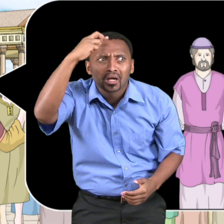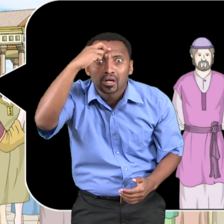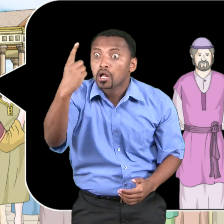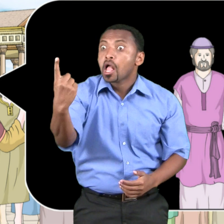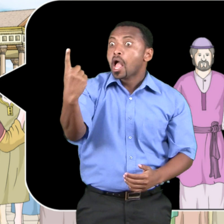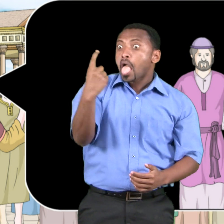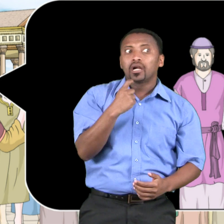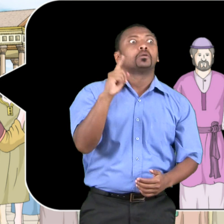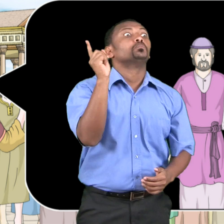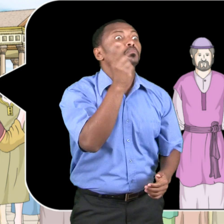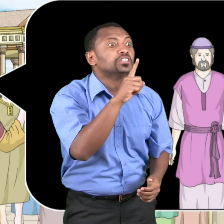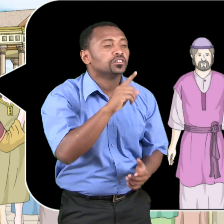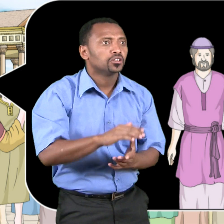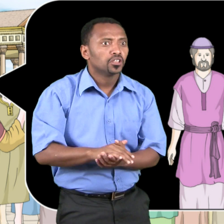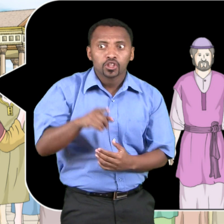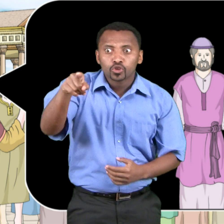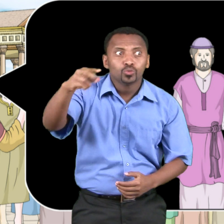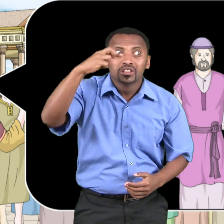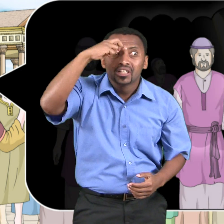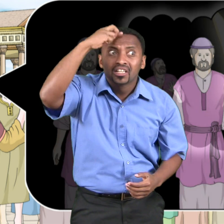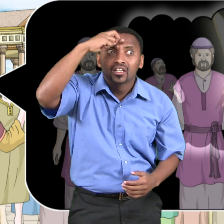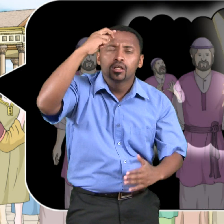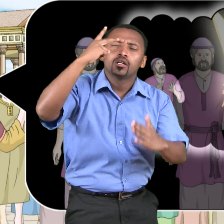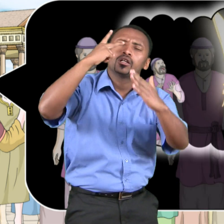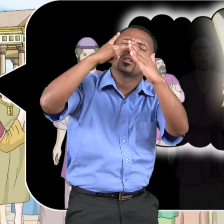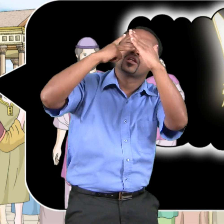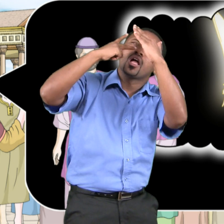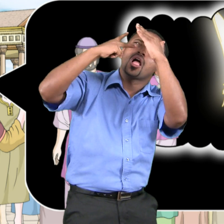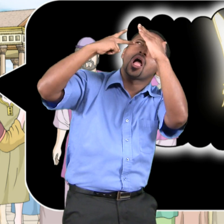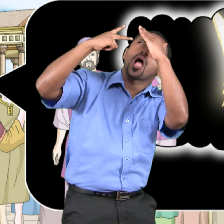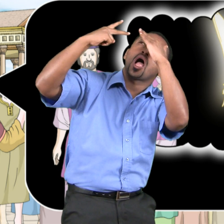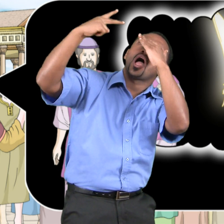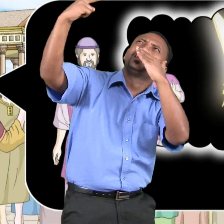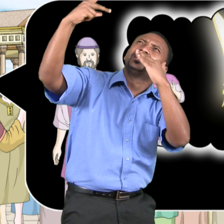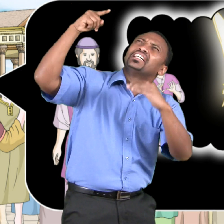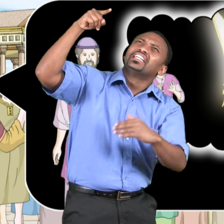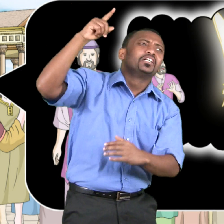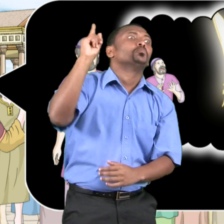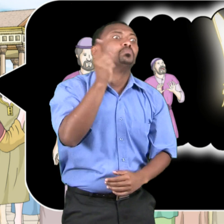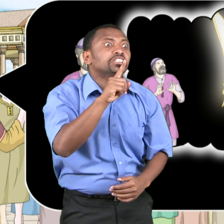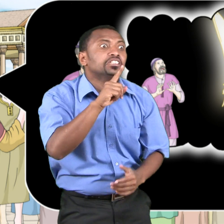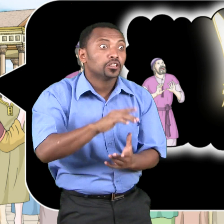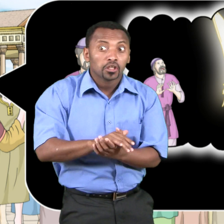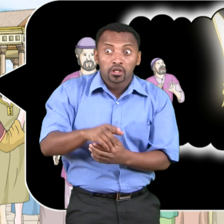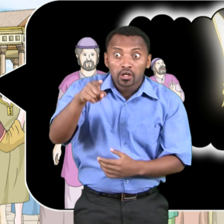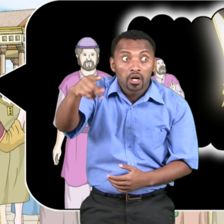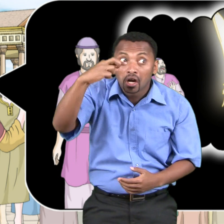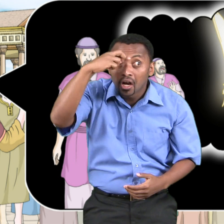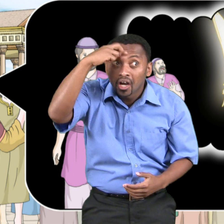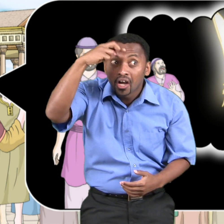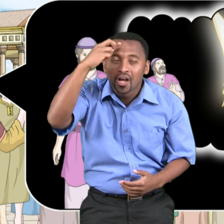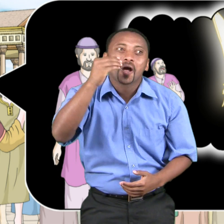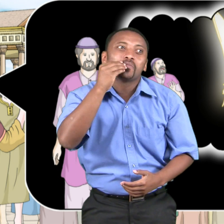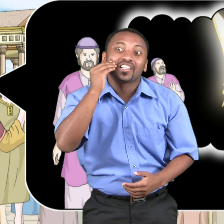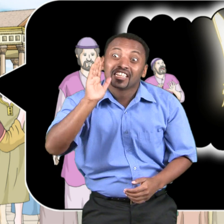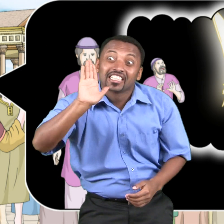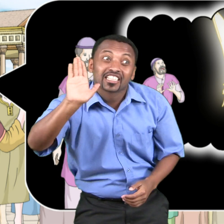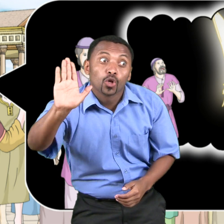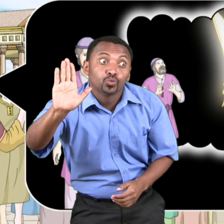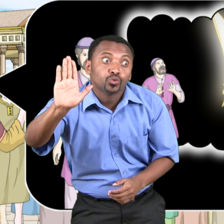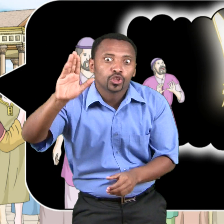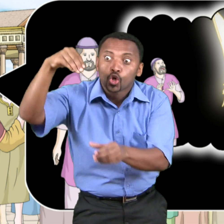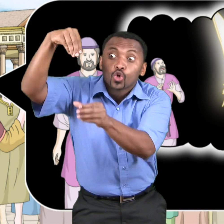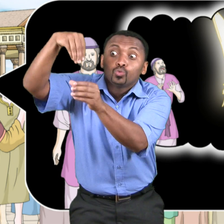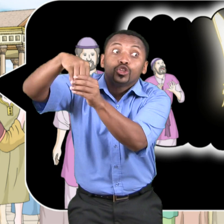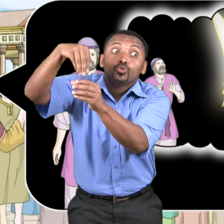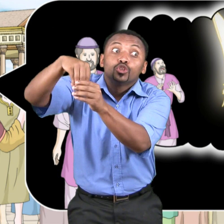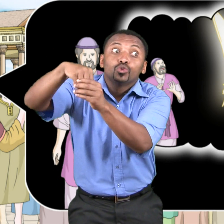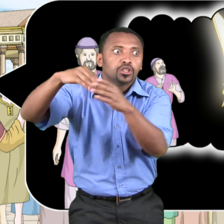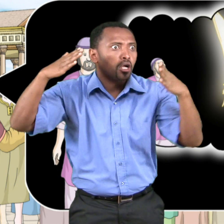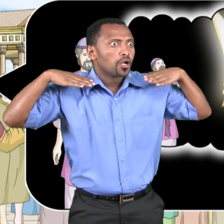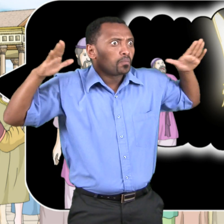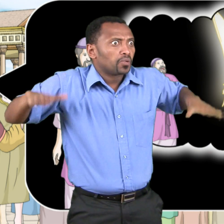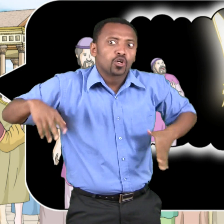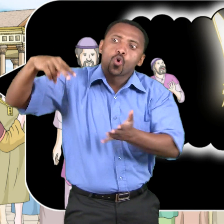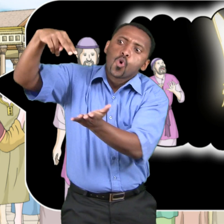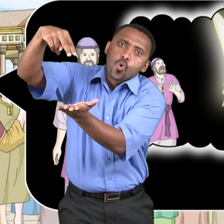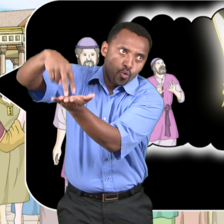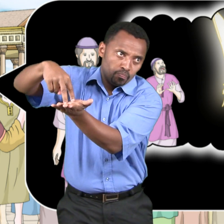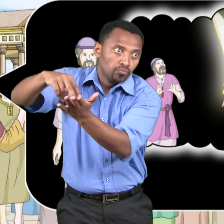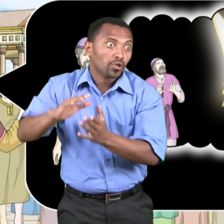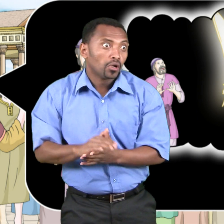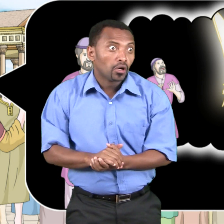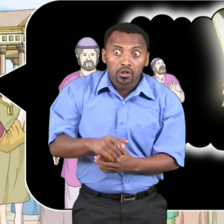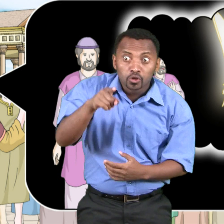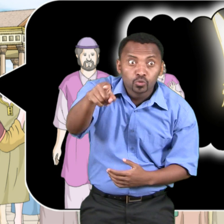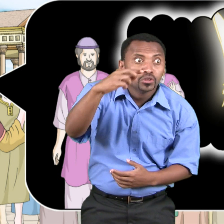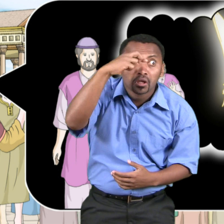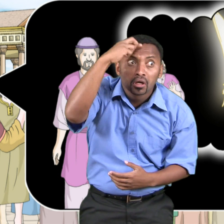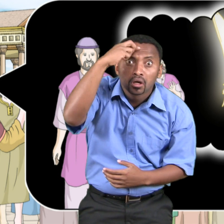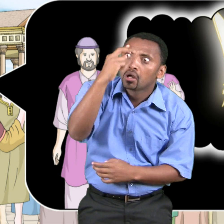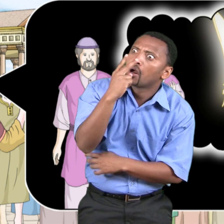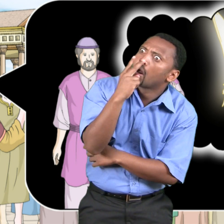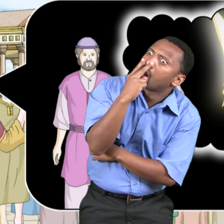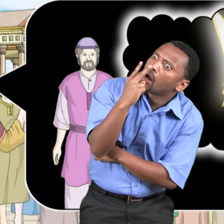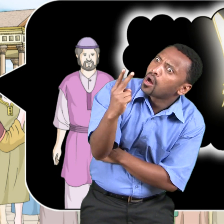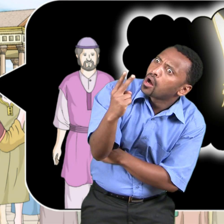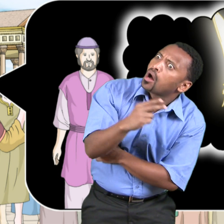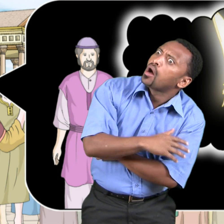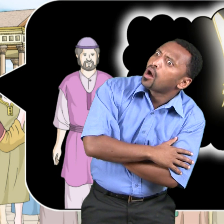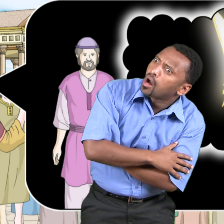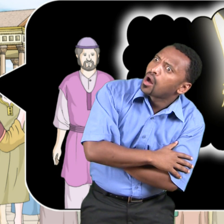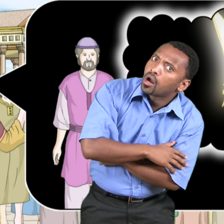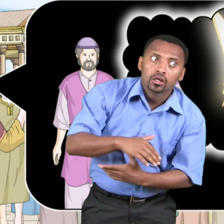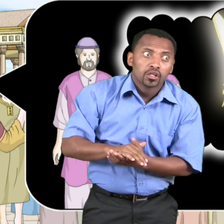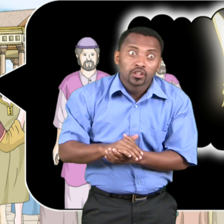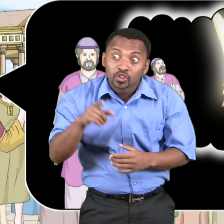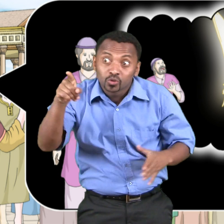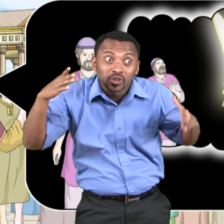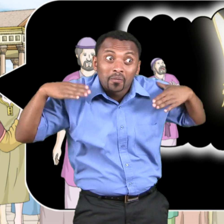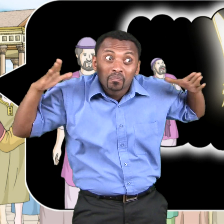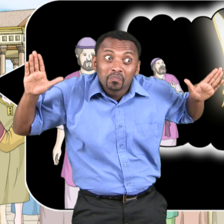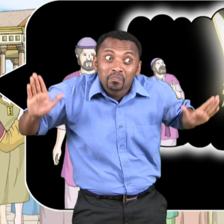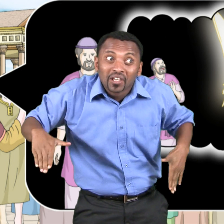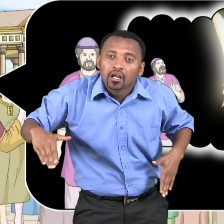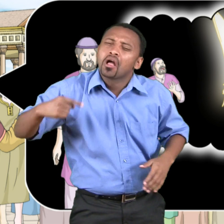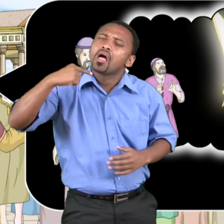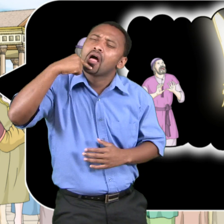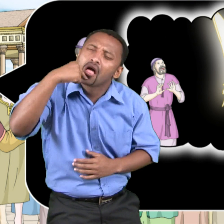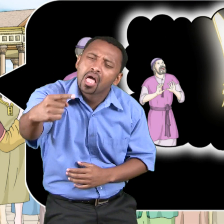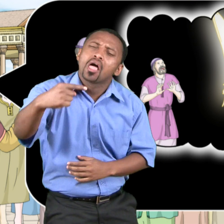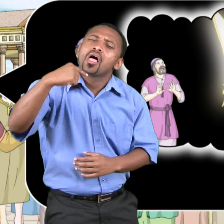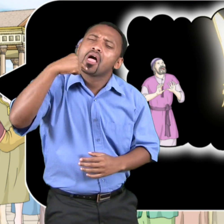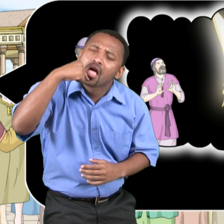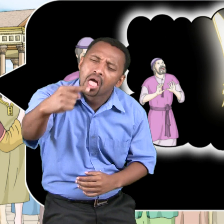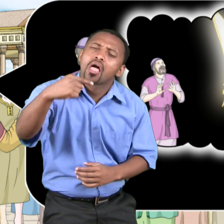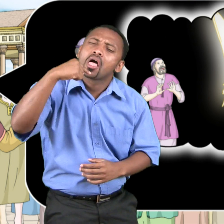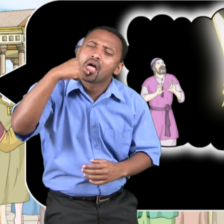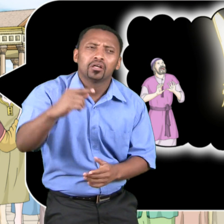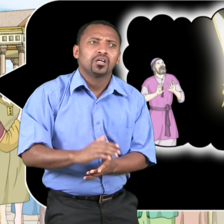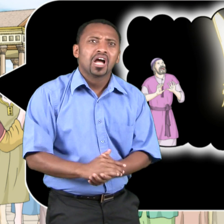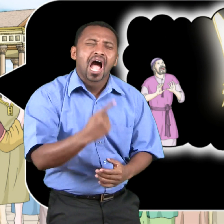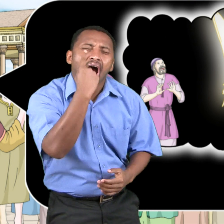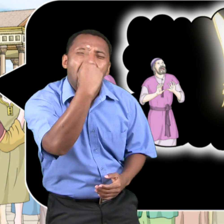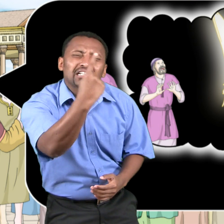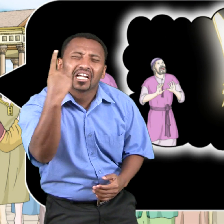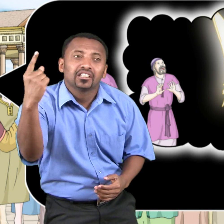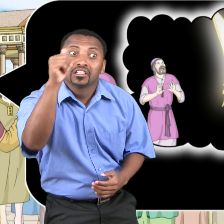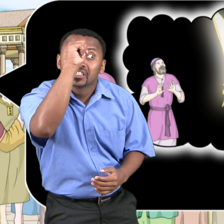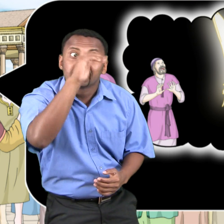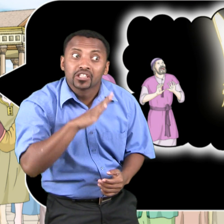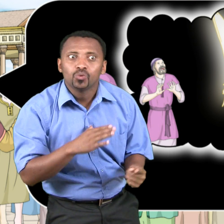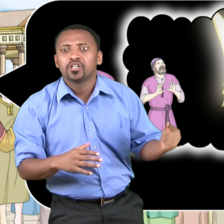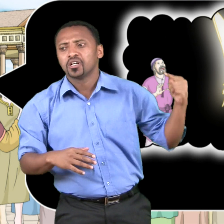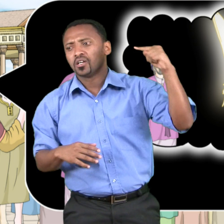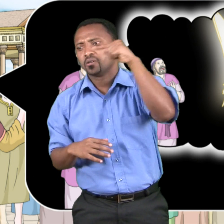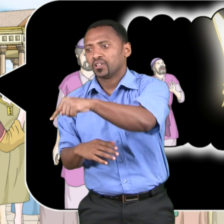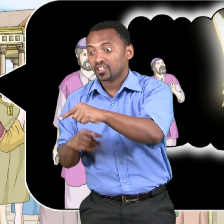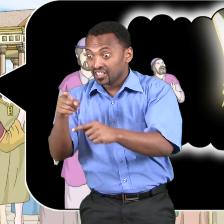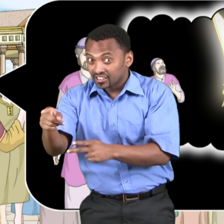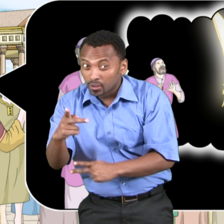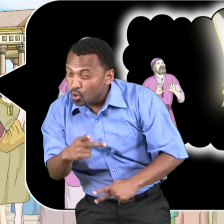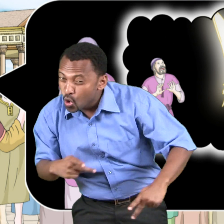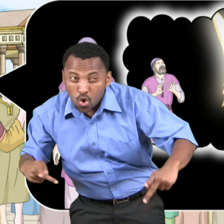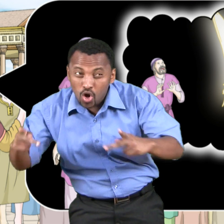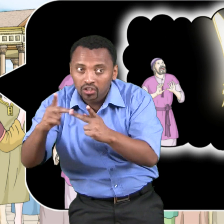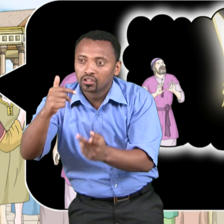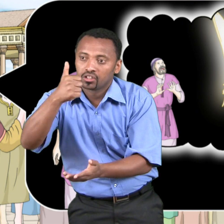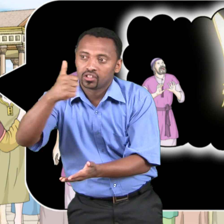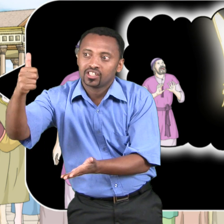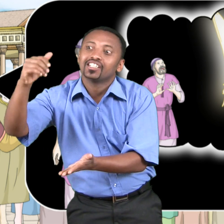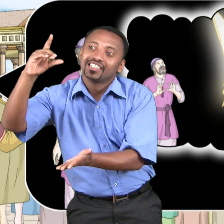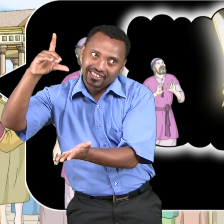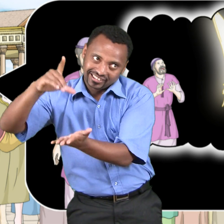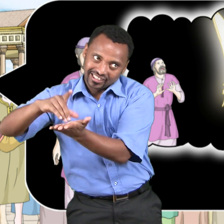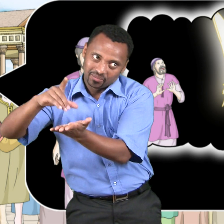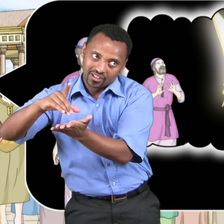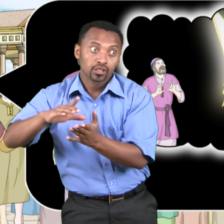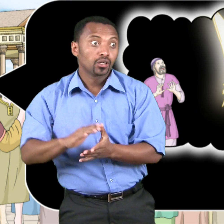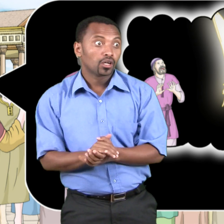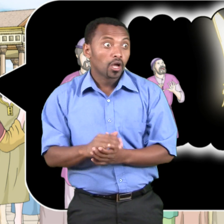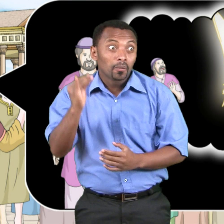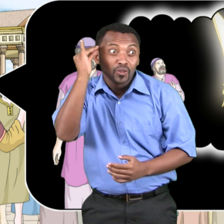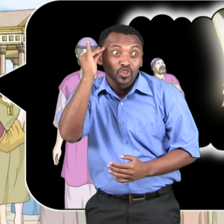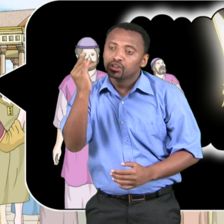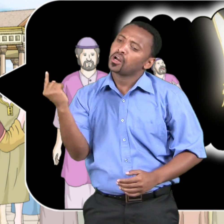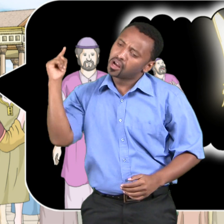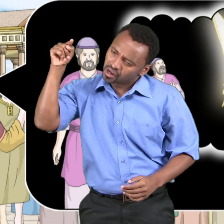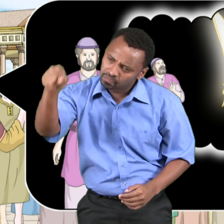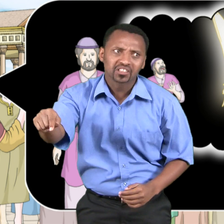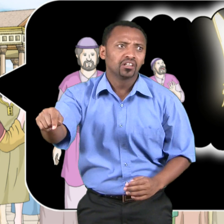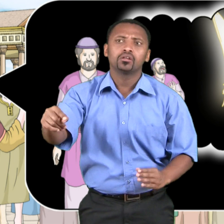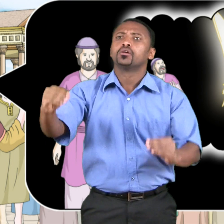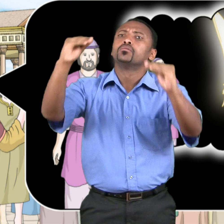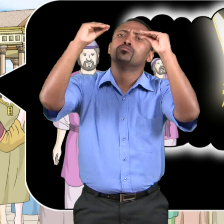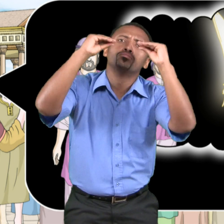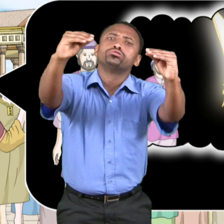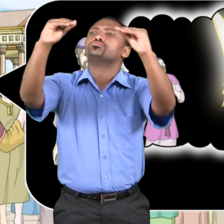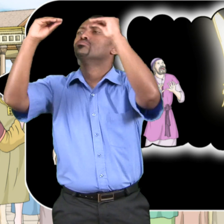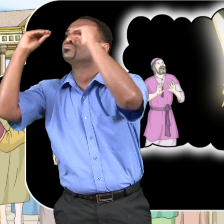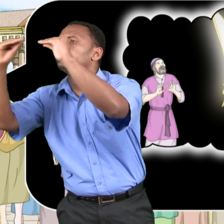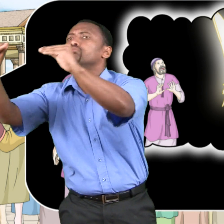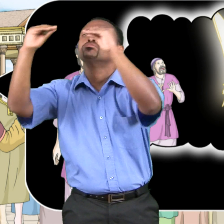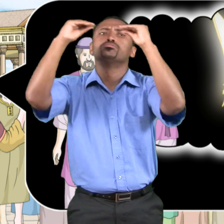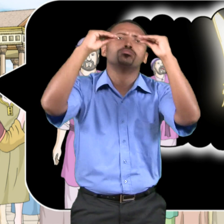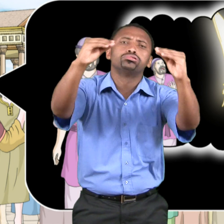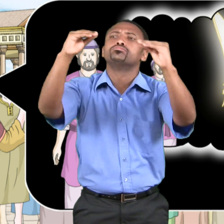He told us how he had seen an angel standing in his house and saying, ‘Send to Joppa for Simon who is called Peter.